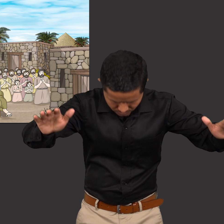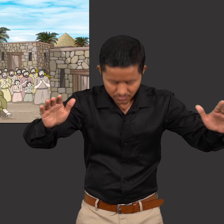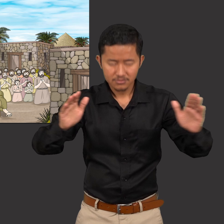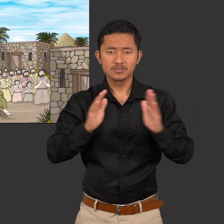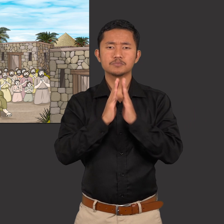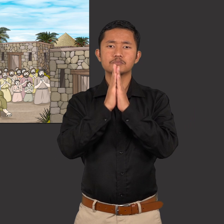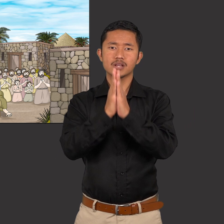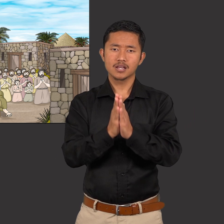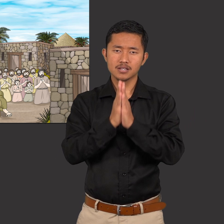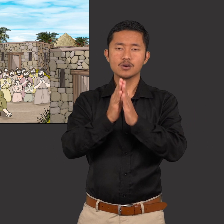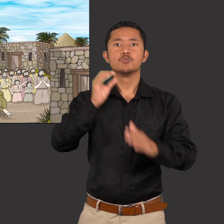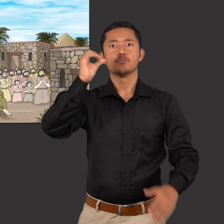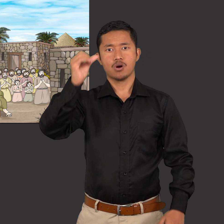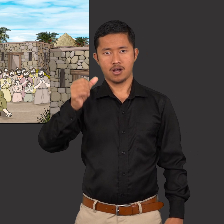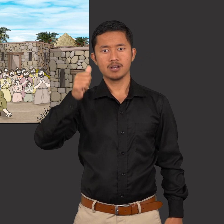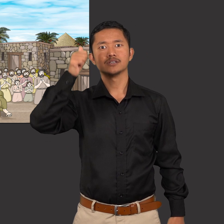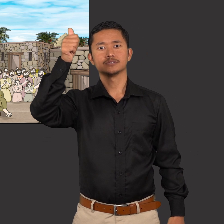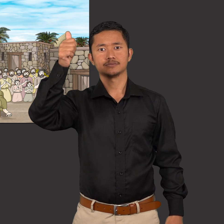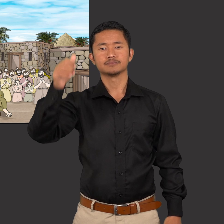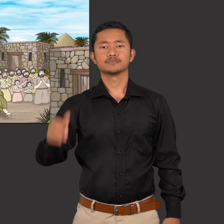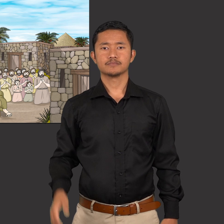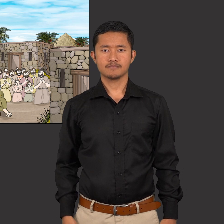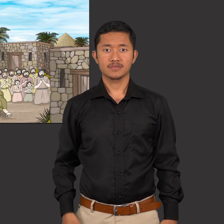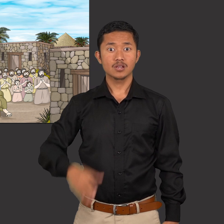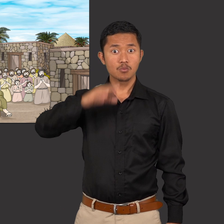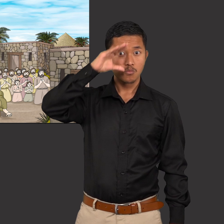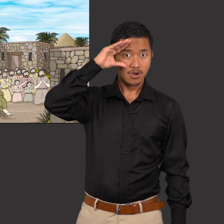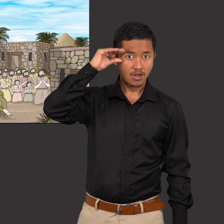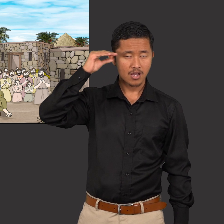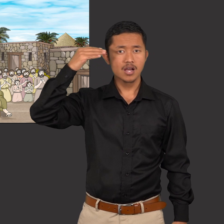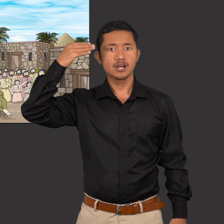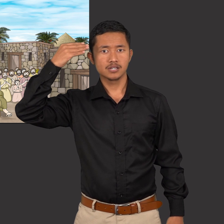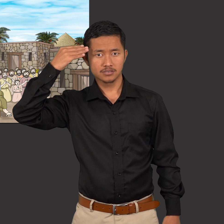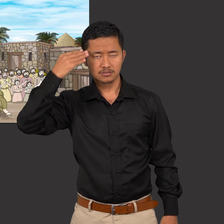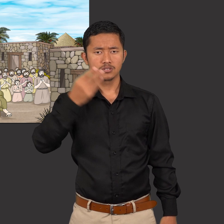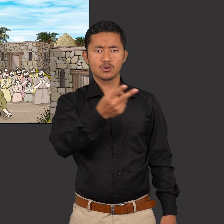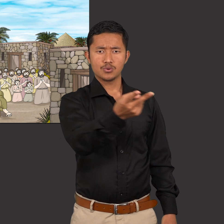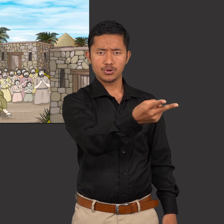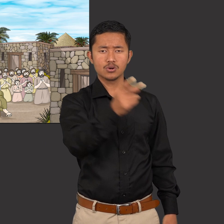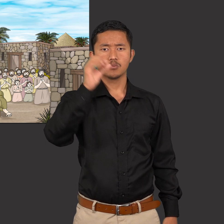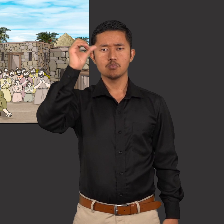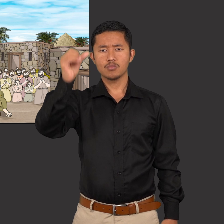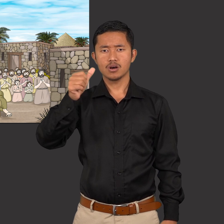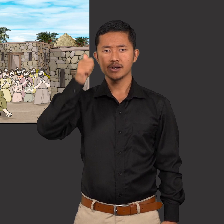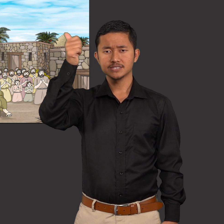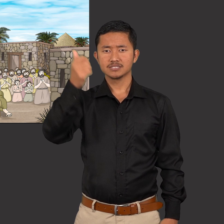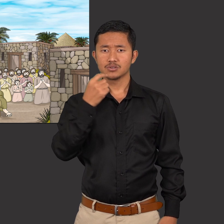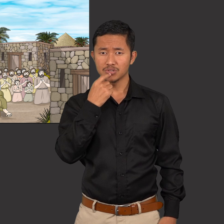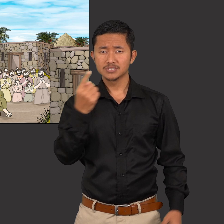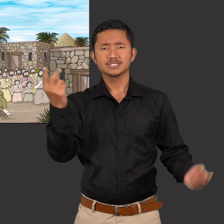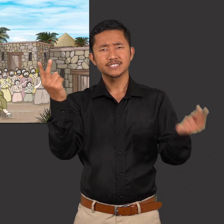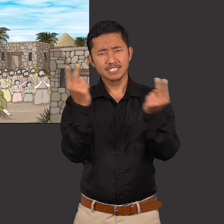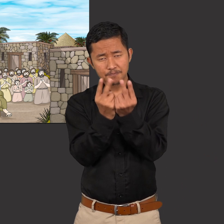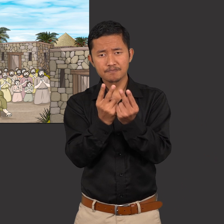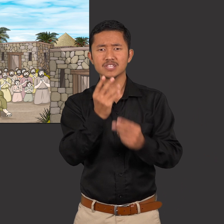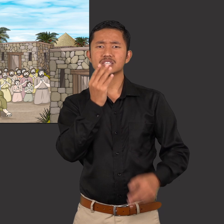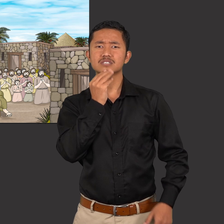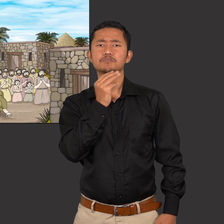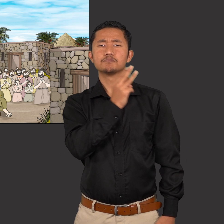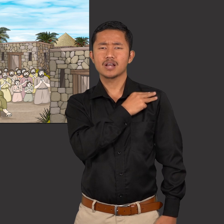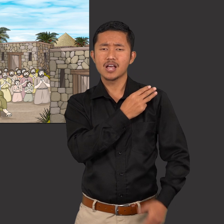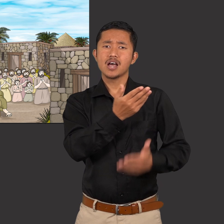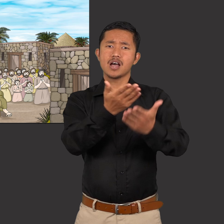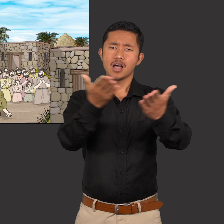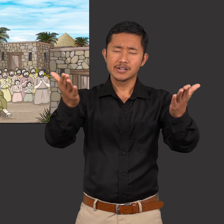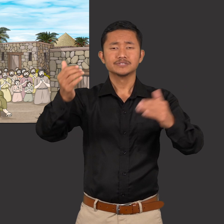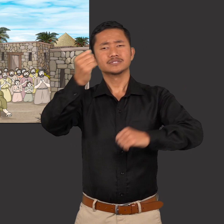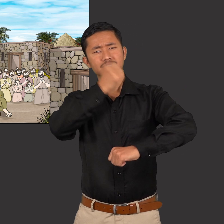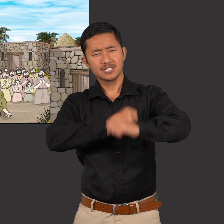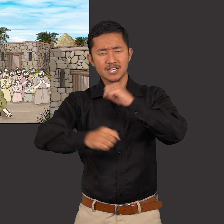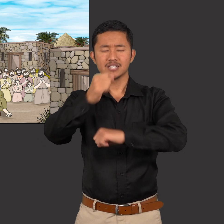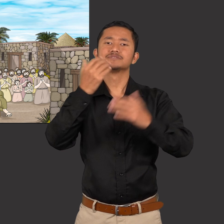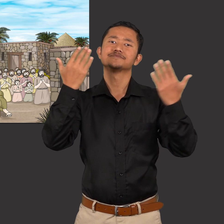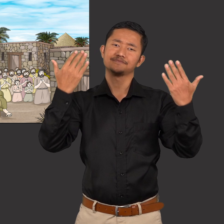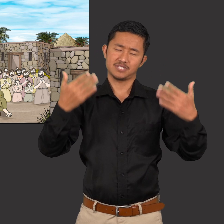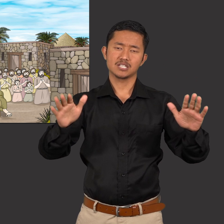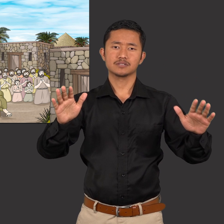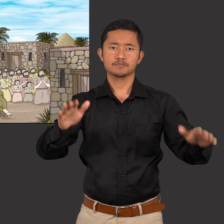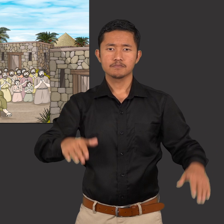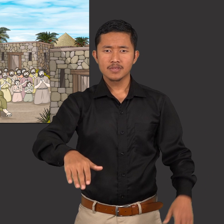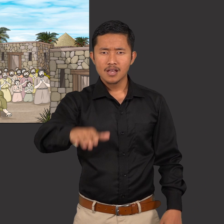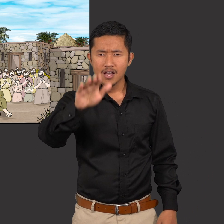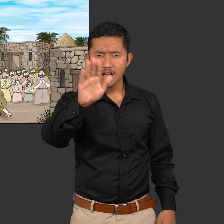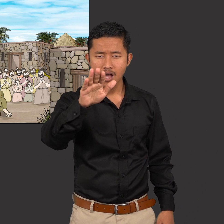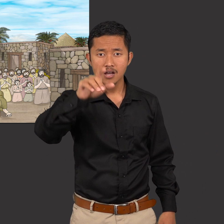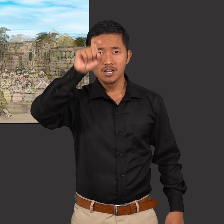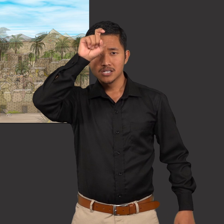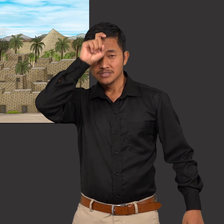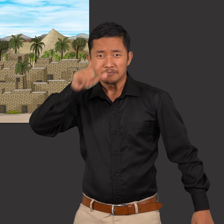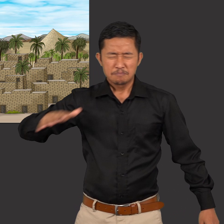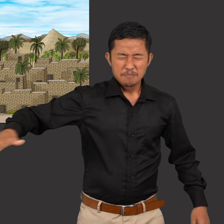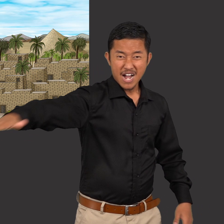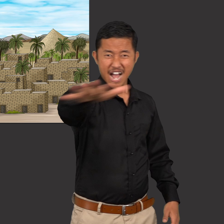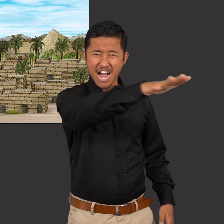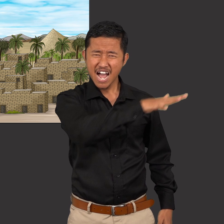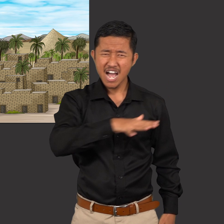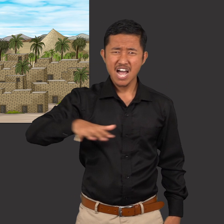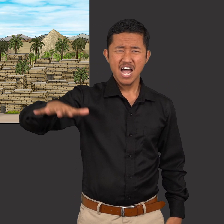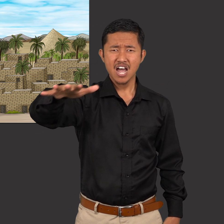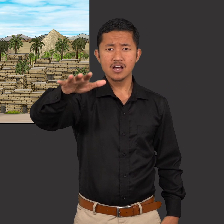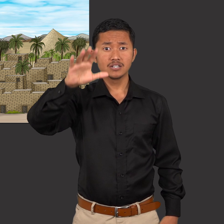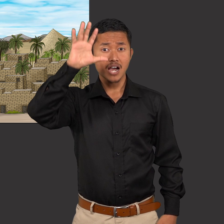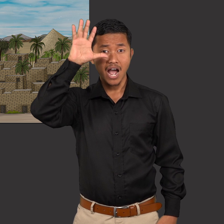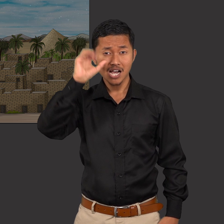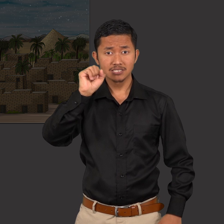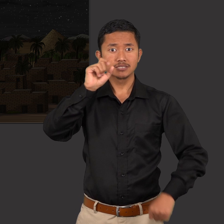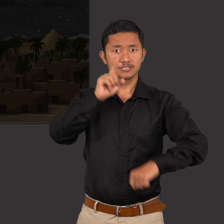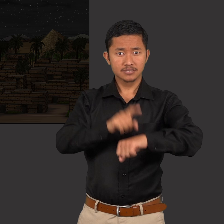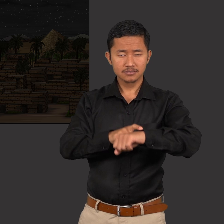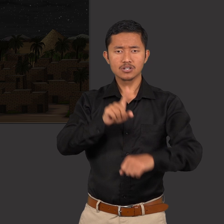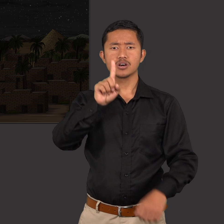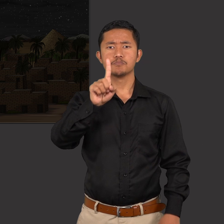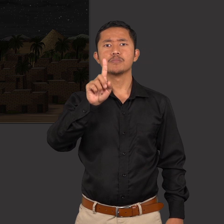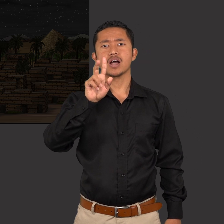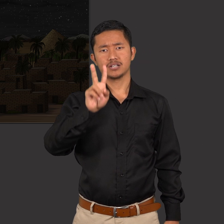And the Israelites went and did just what the LORD had commanded Moses and Aaron.